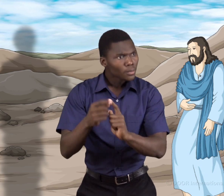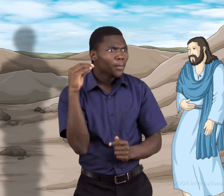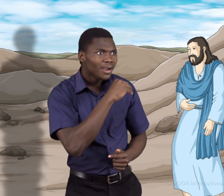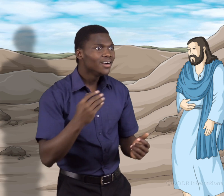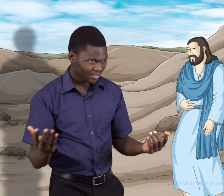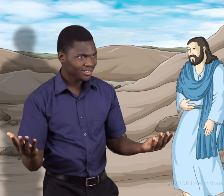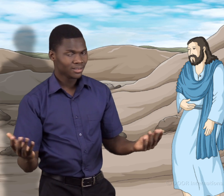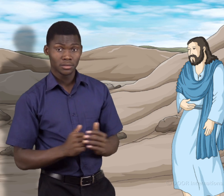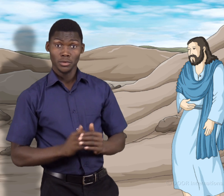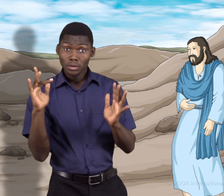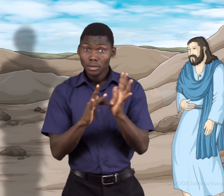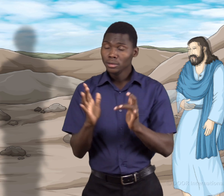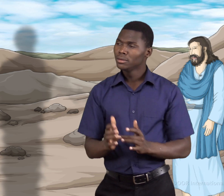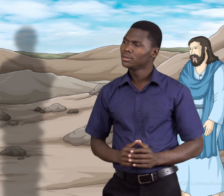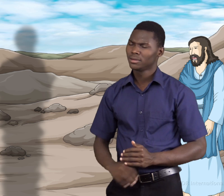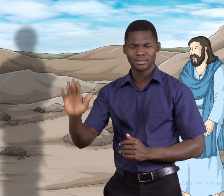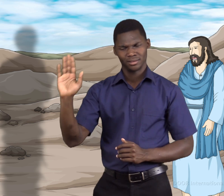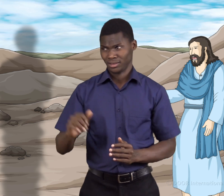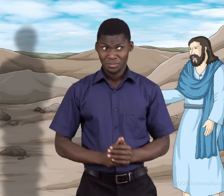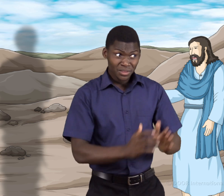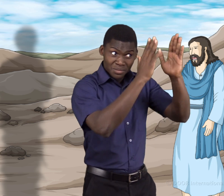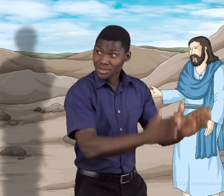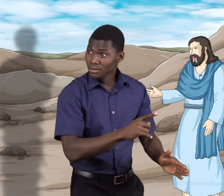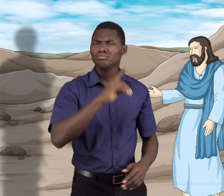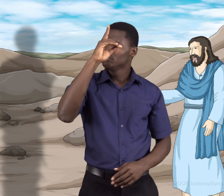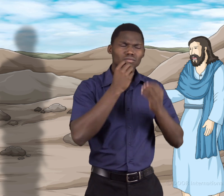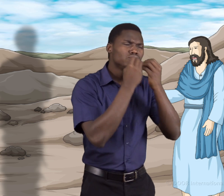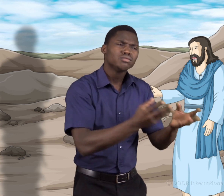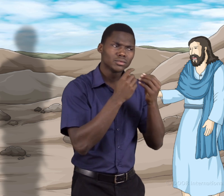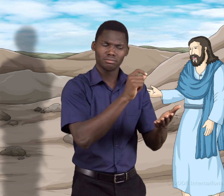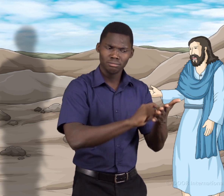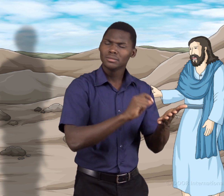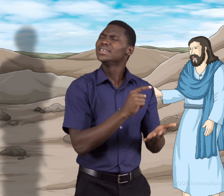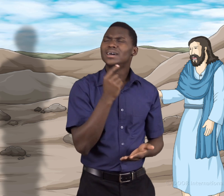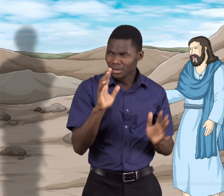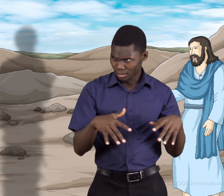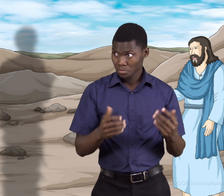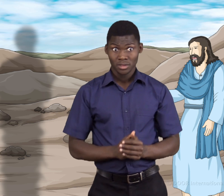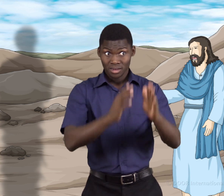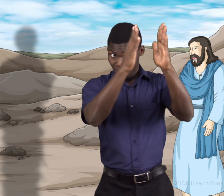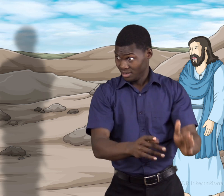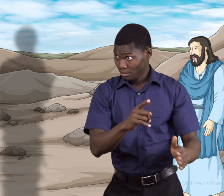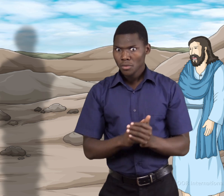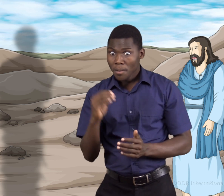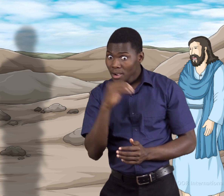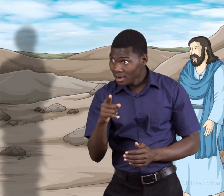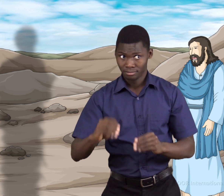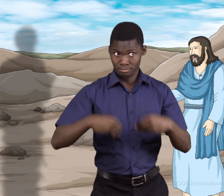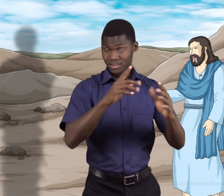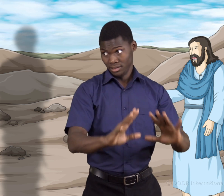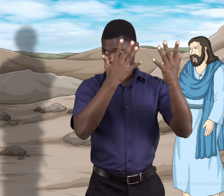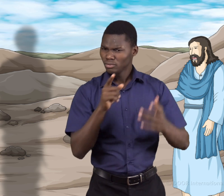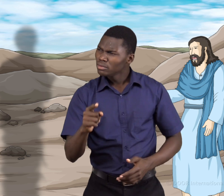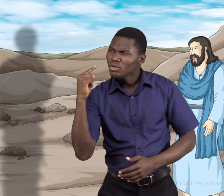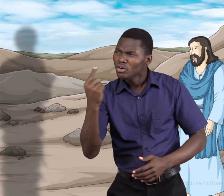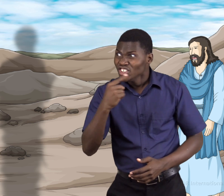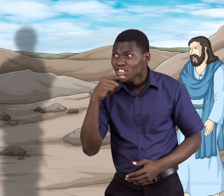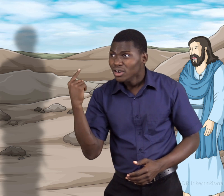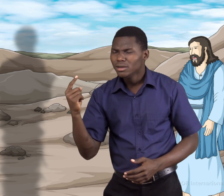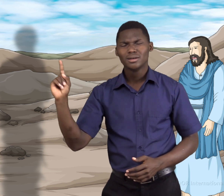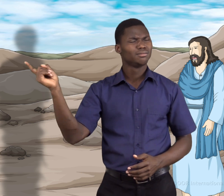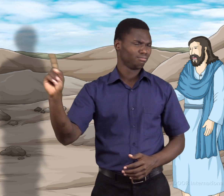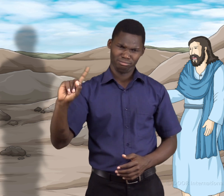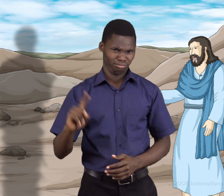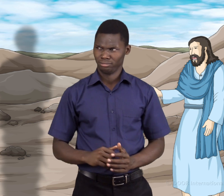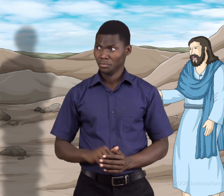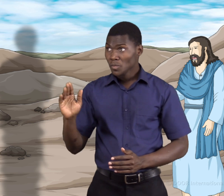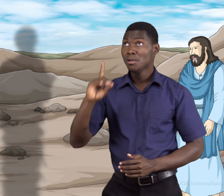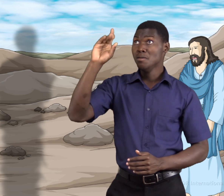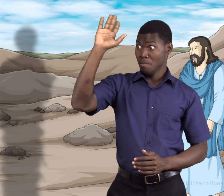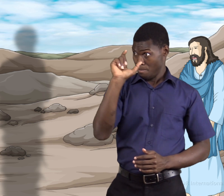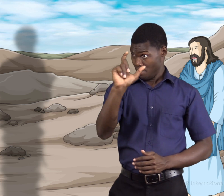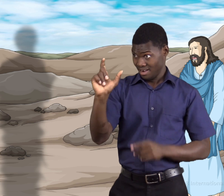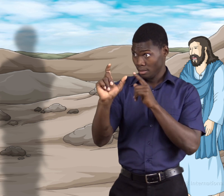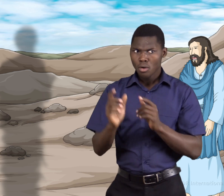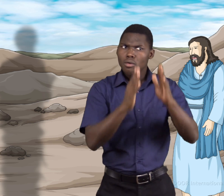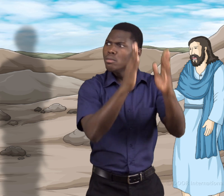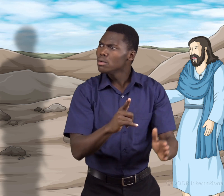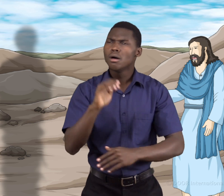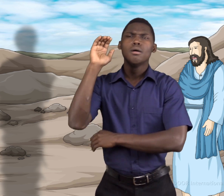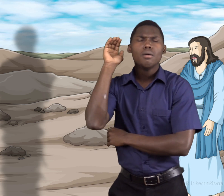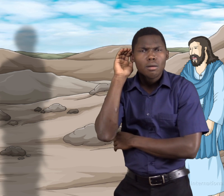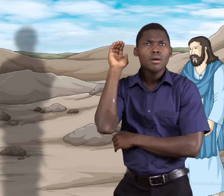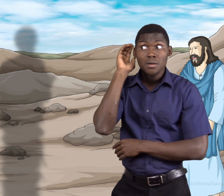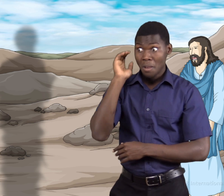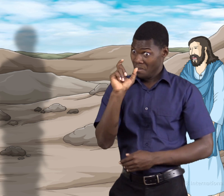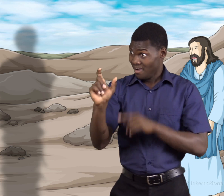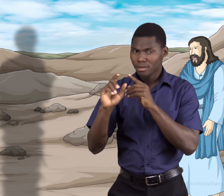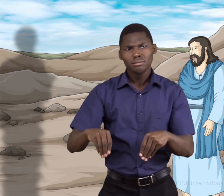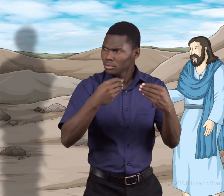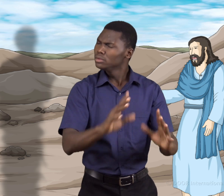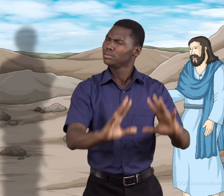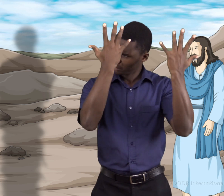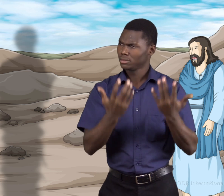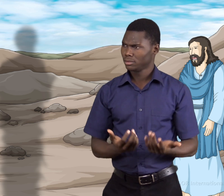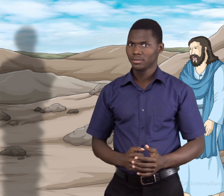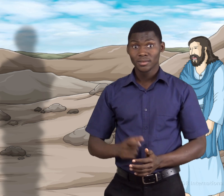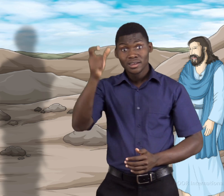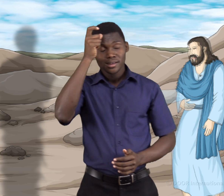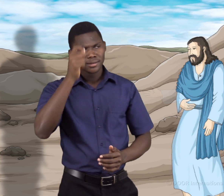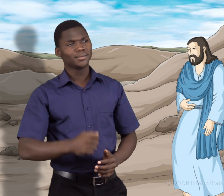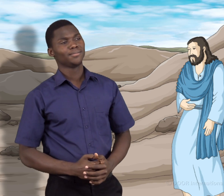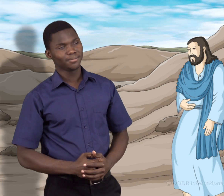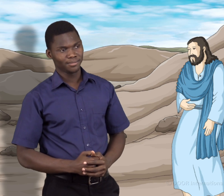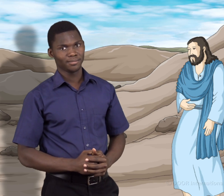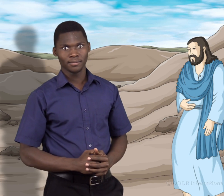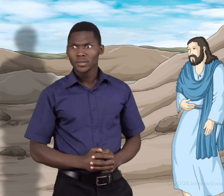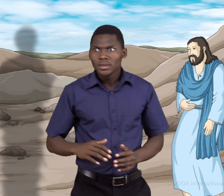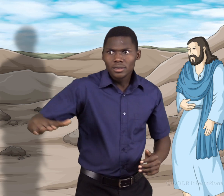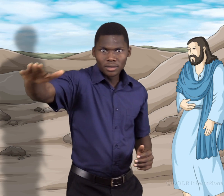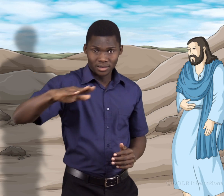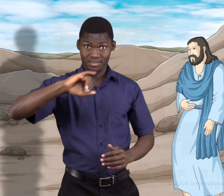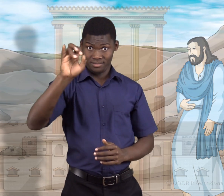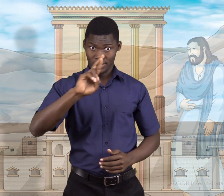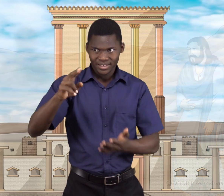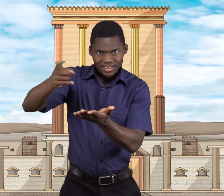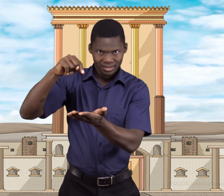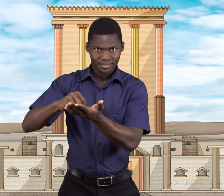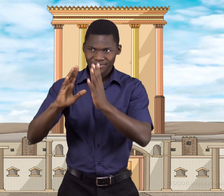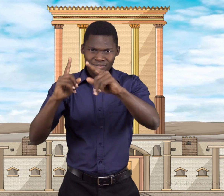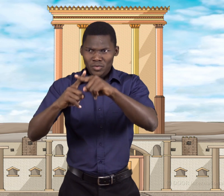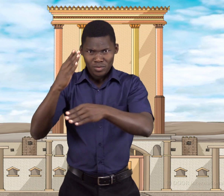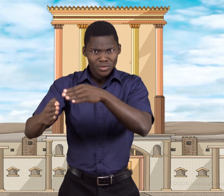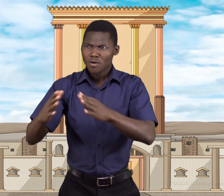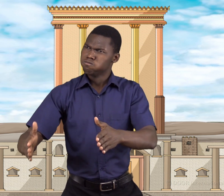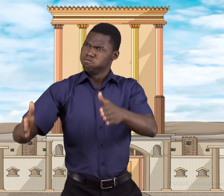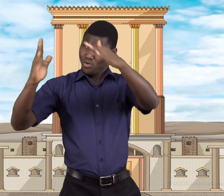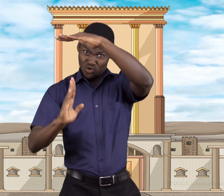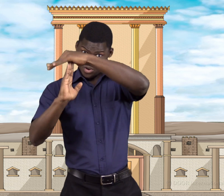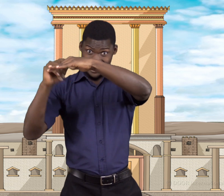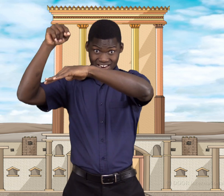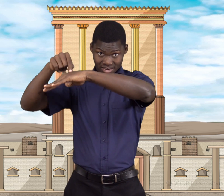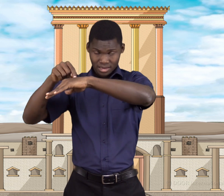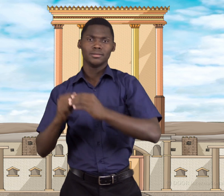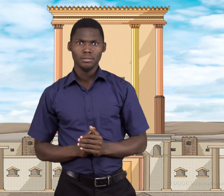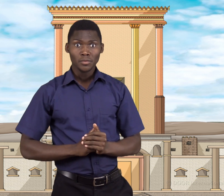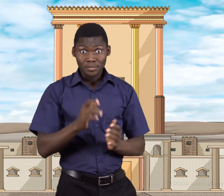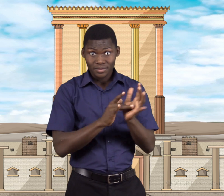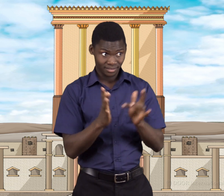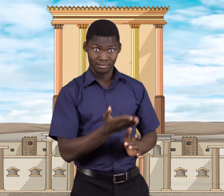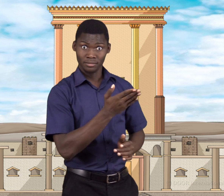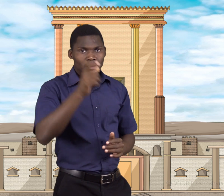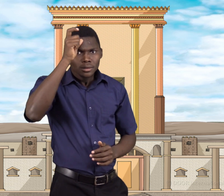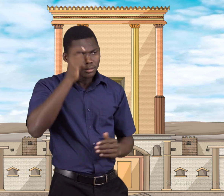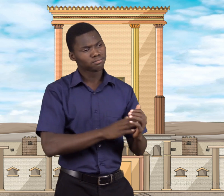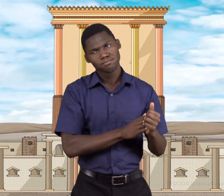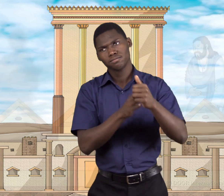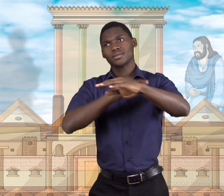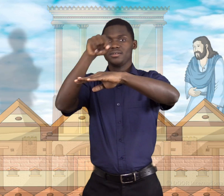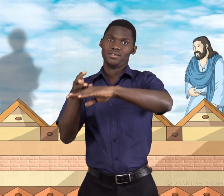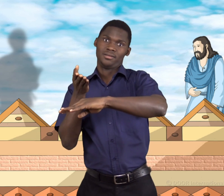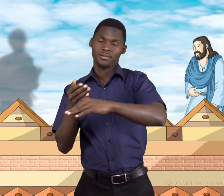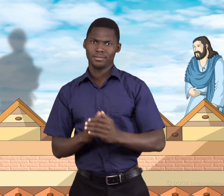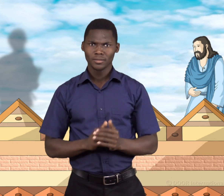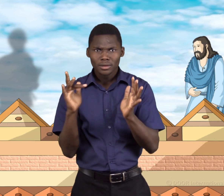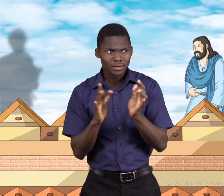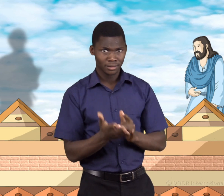But Jesus answered, “It is written: ‘Man shall not live on bread alone, but on every word that comes from the mouth of God.’” Then the devil took Him to the holy city and set Him on the pinnacle of the temple.